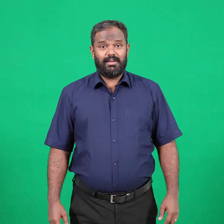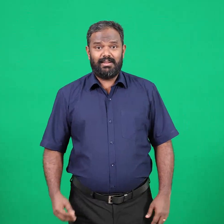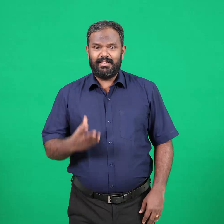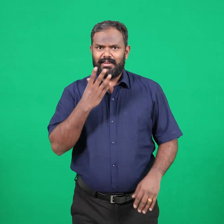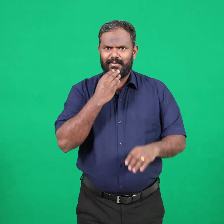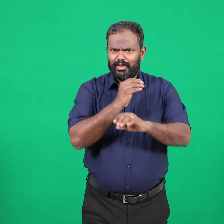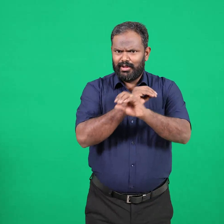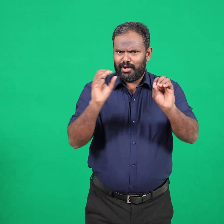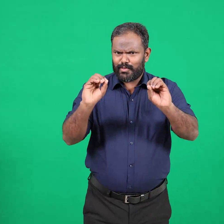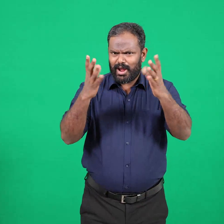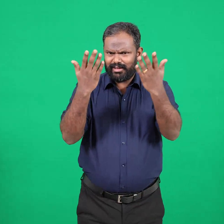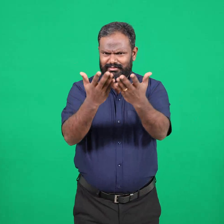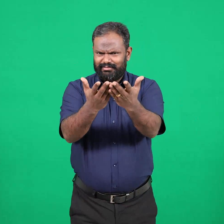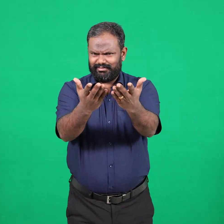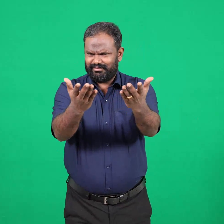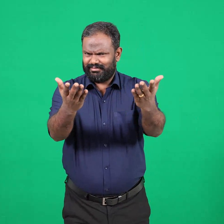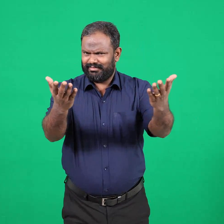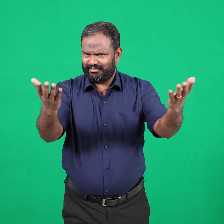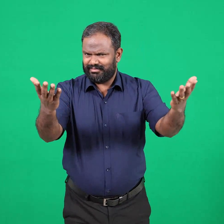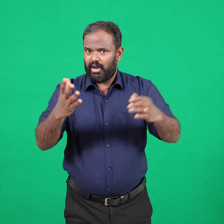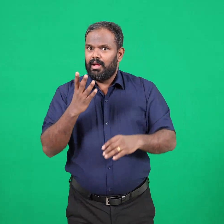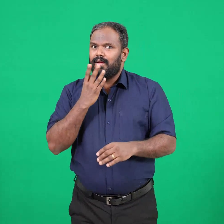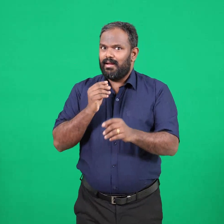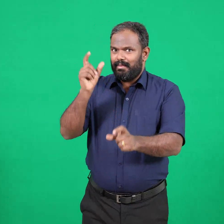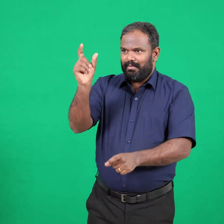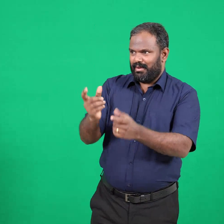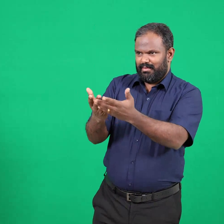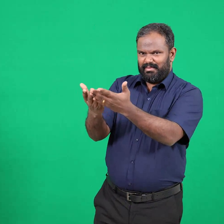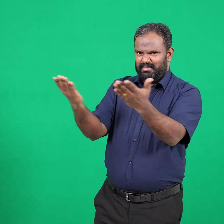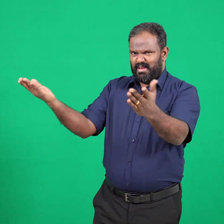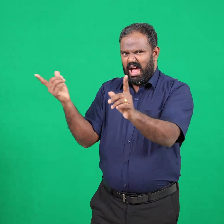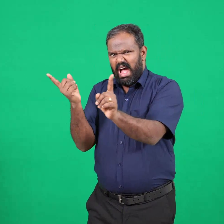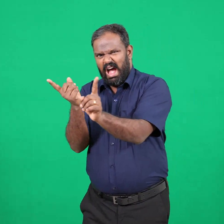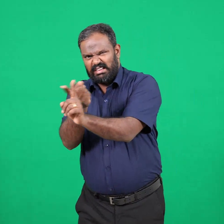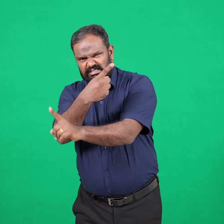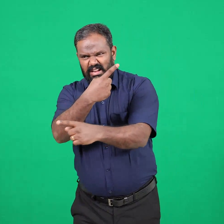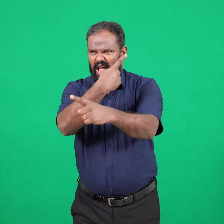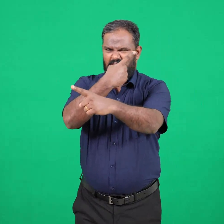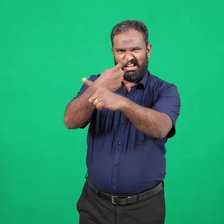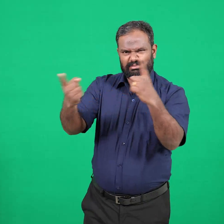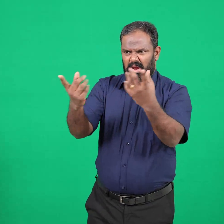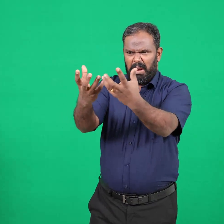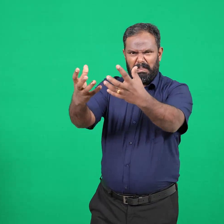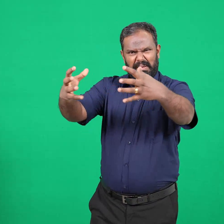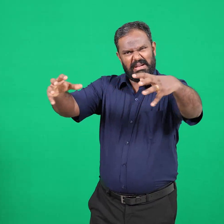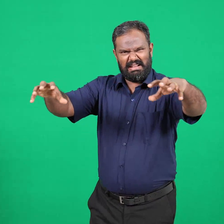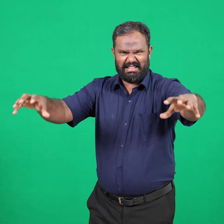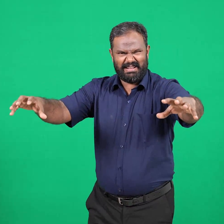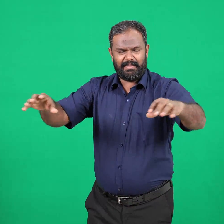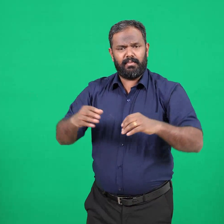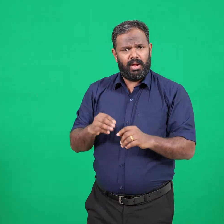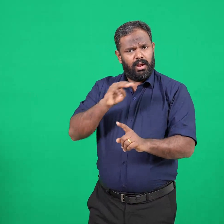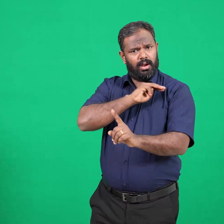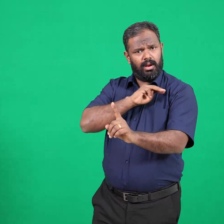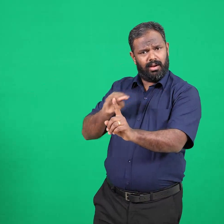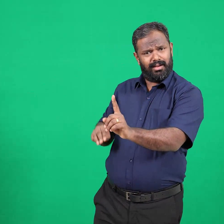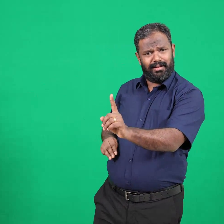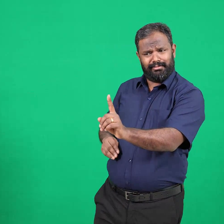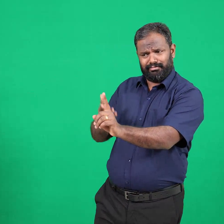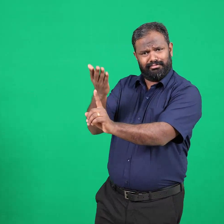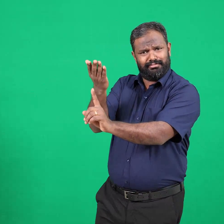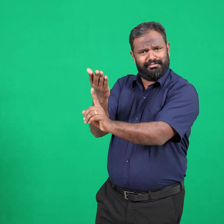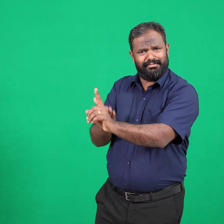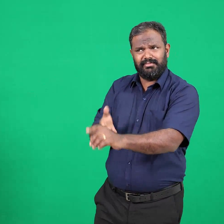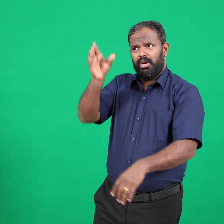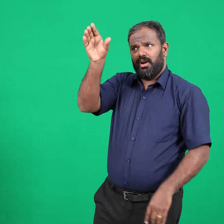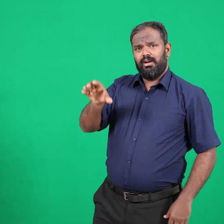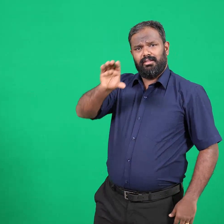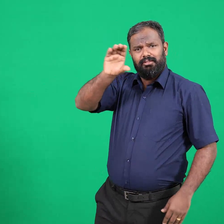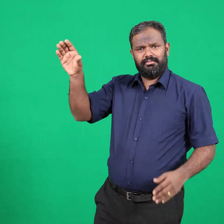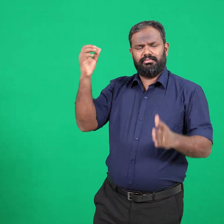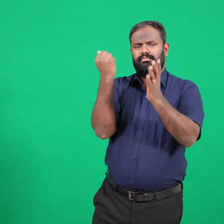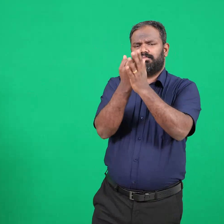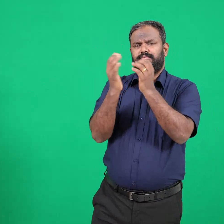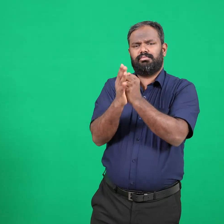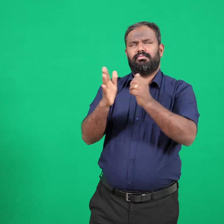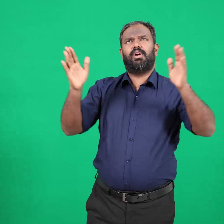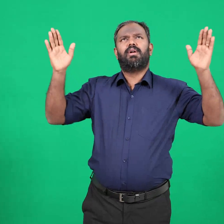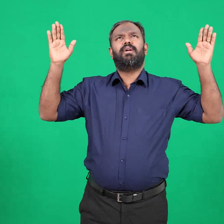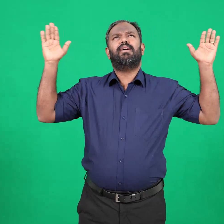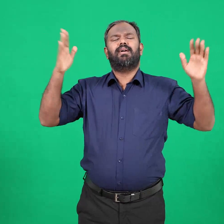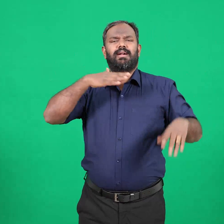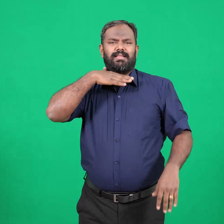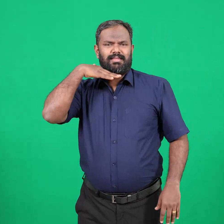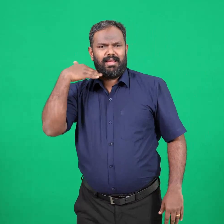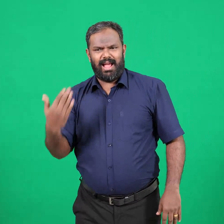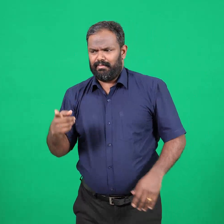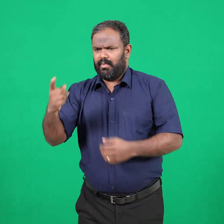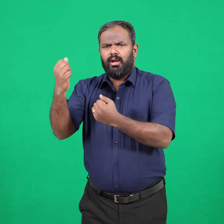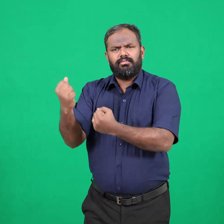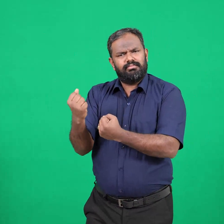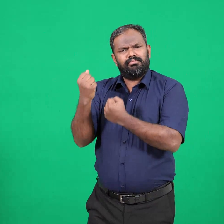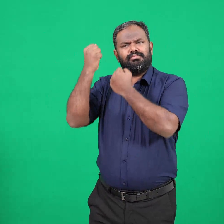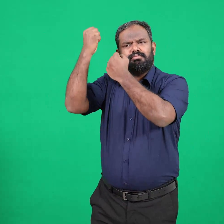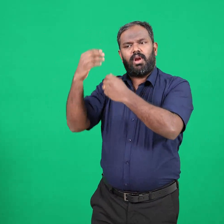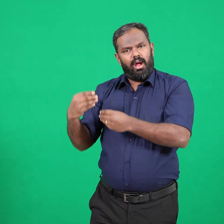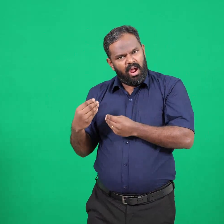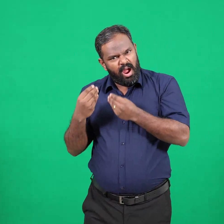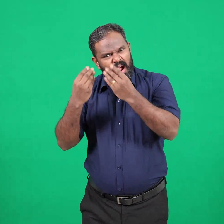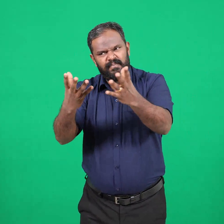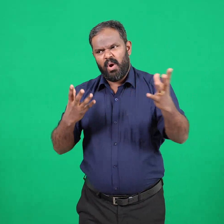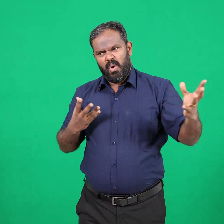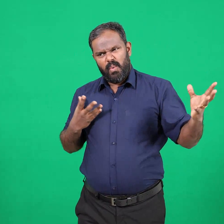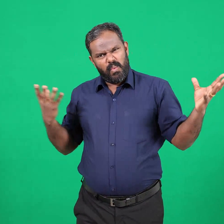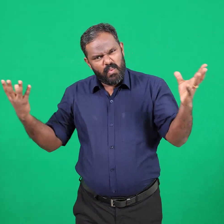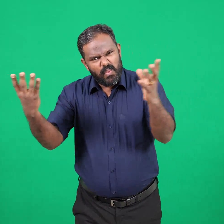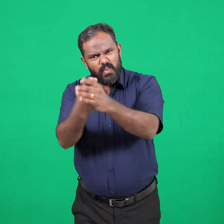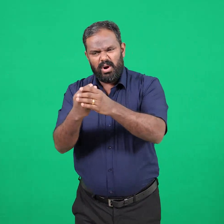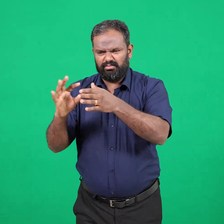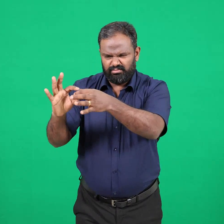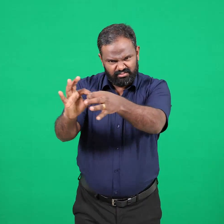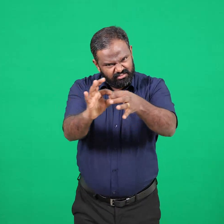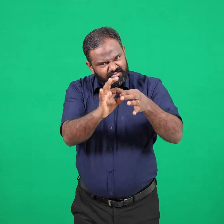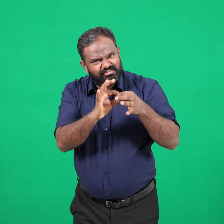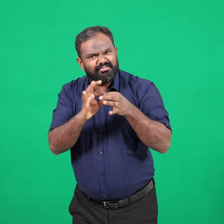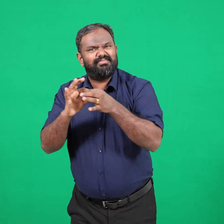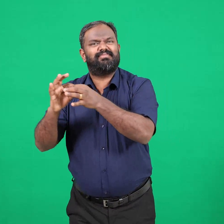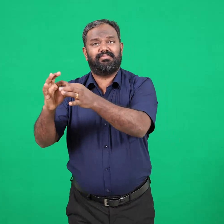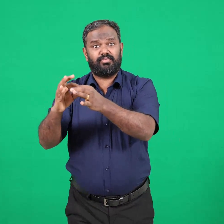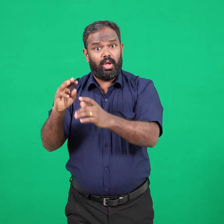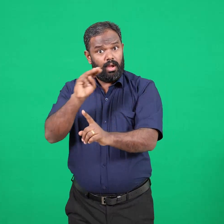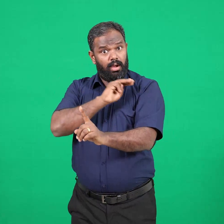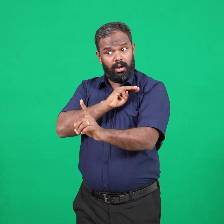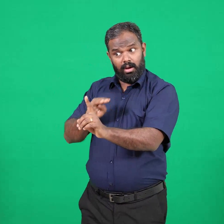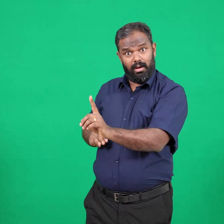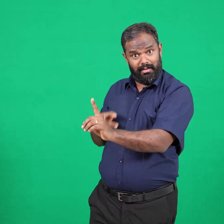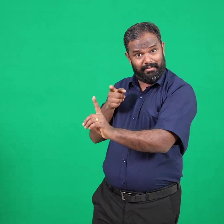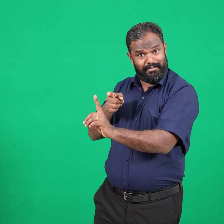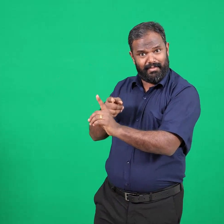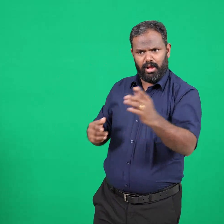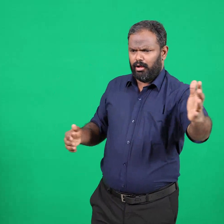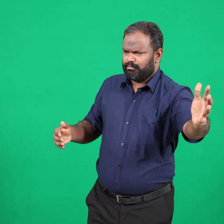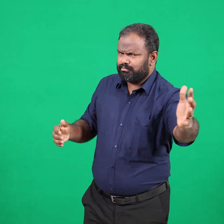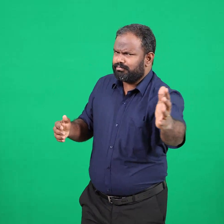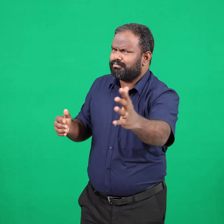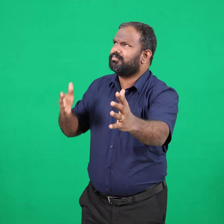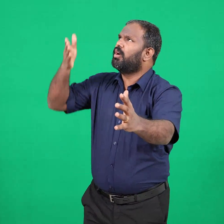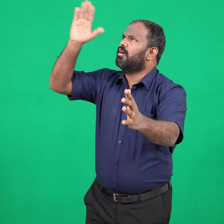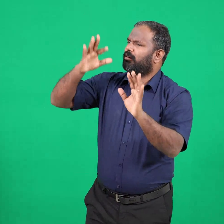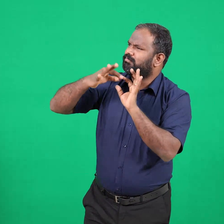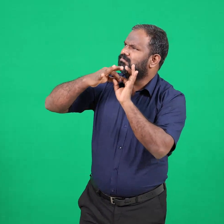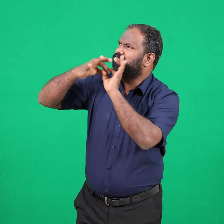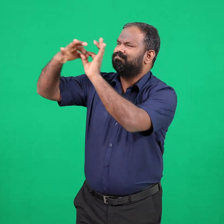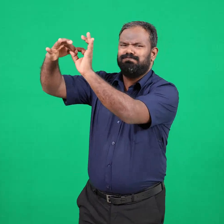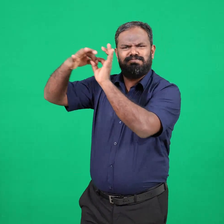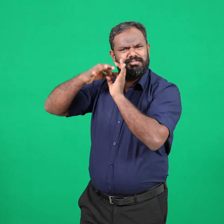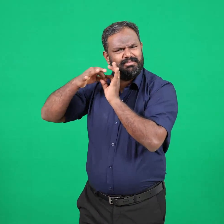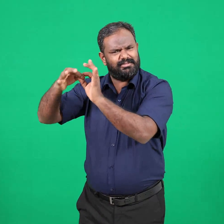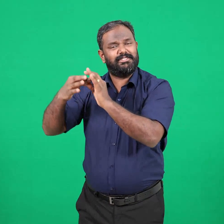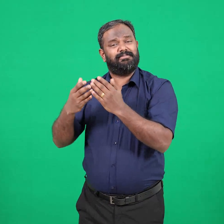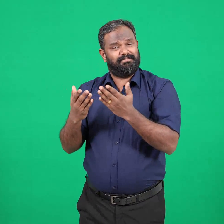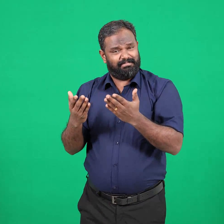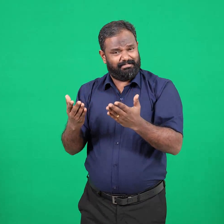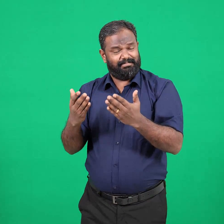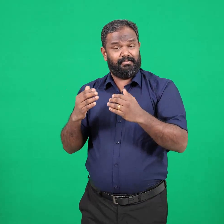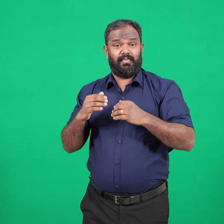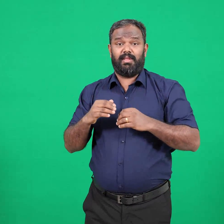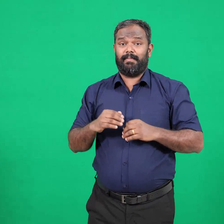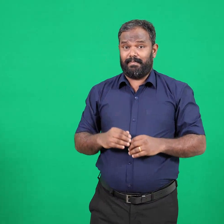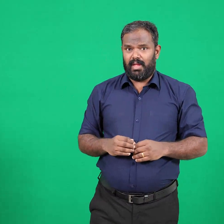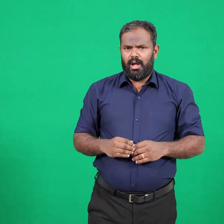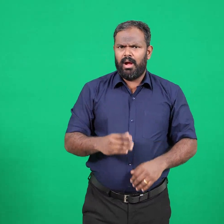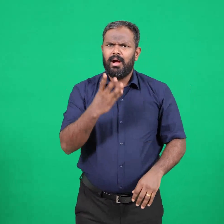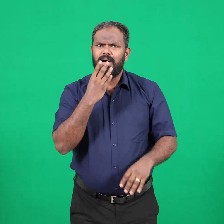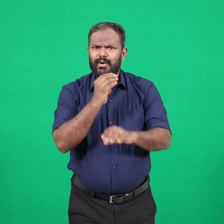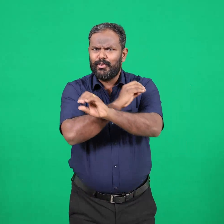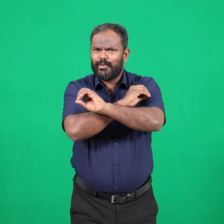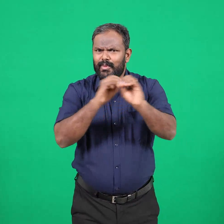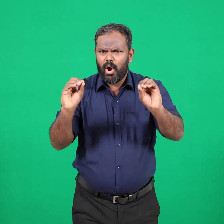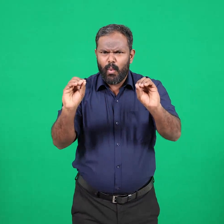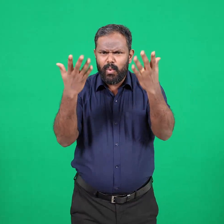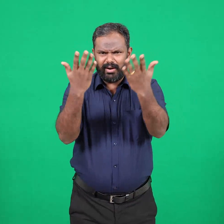and reconciling both of them to God in one body through the cross, by which He extinguished their hostility.